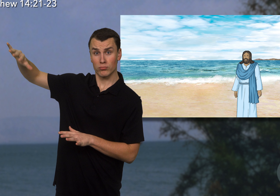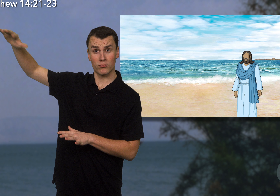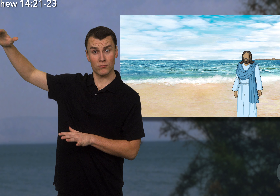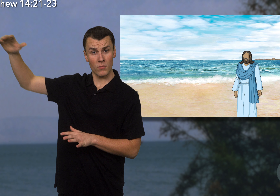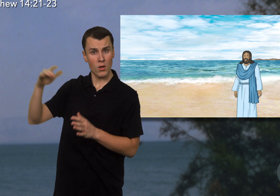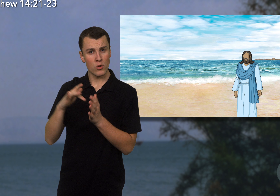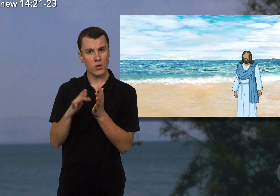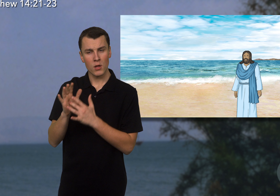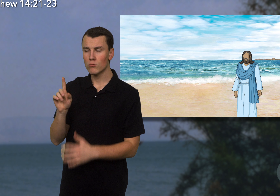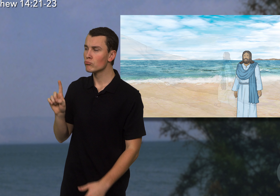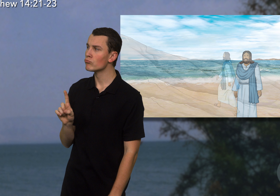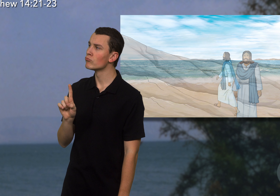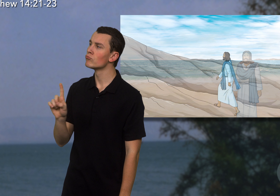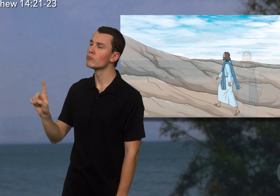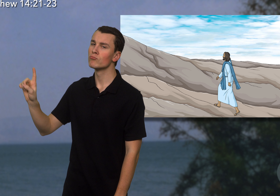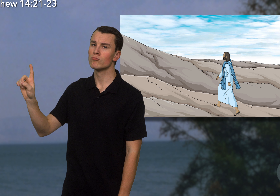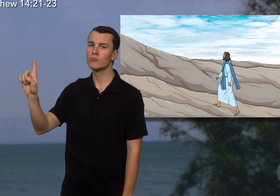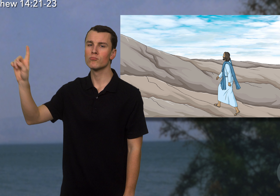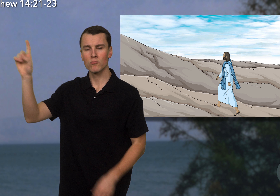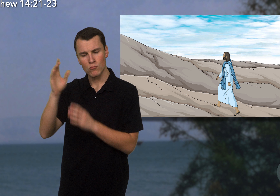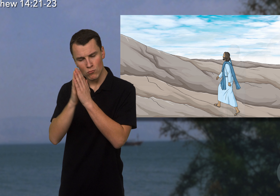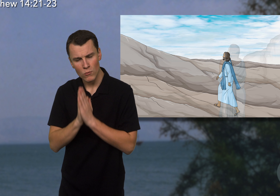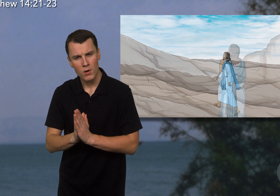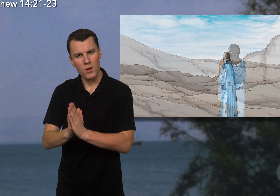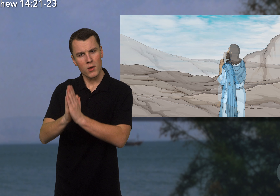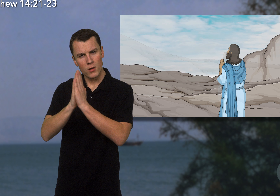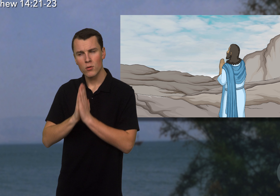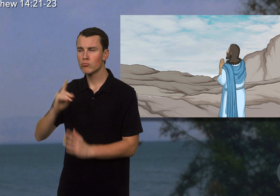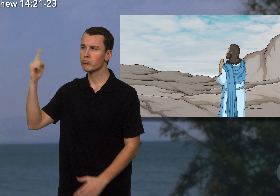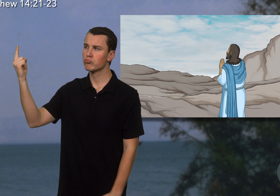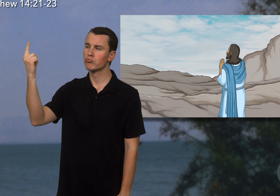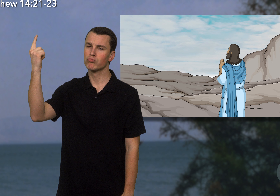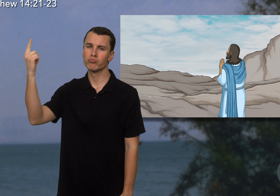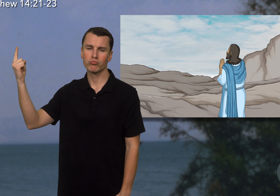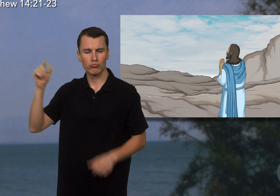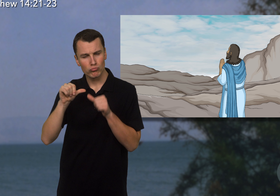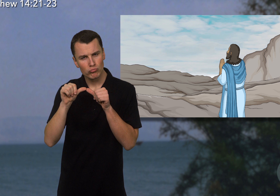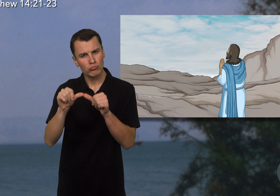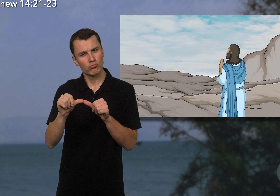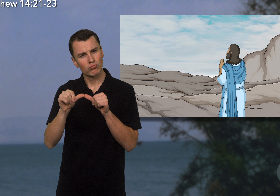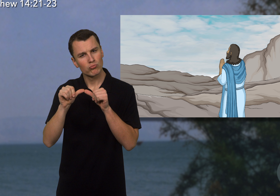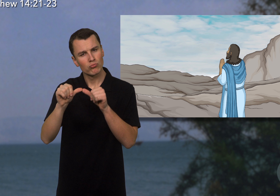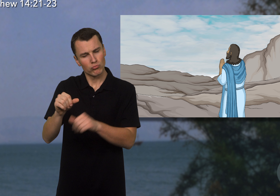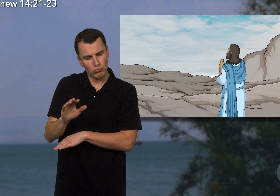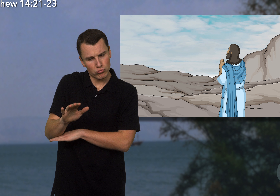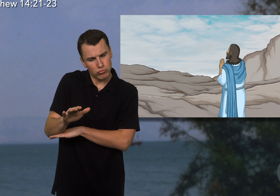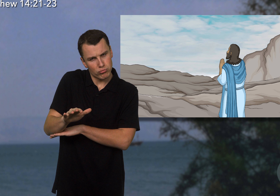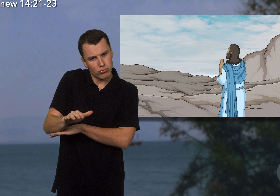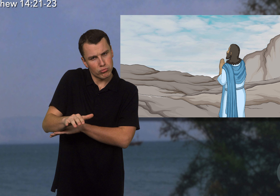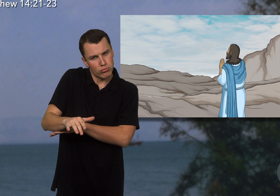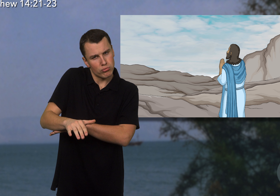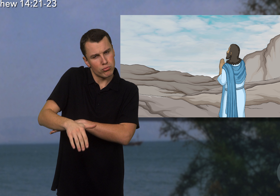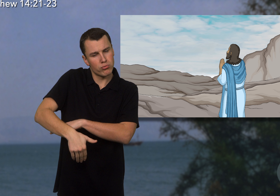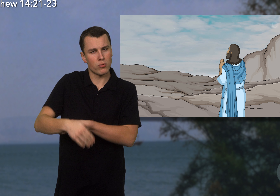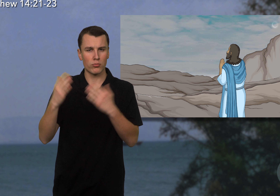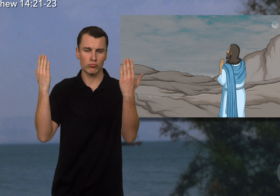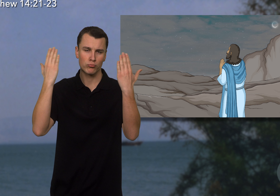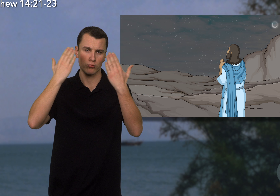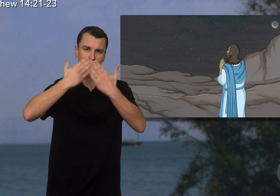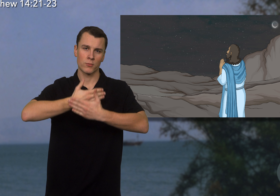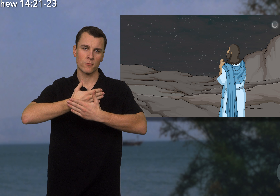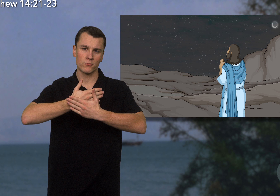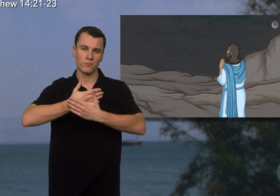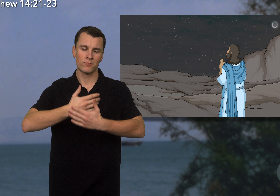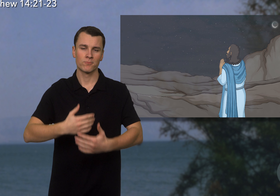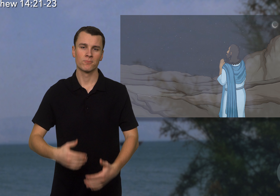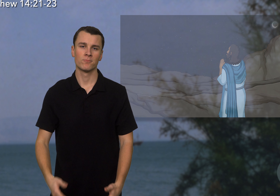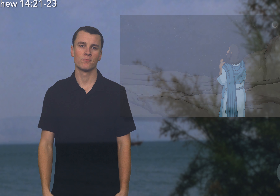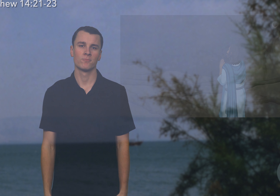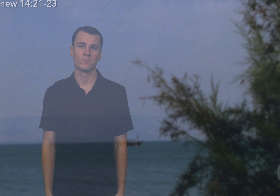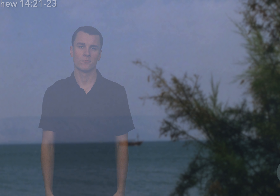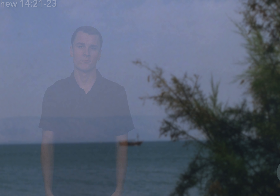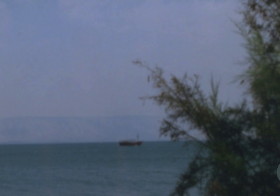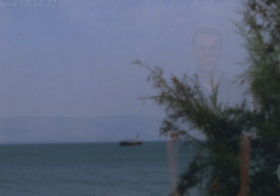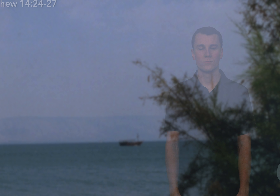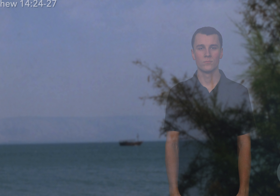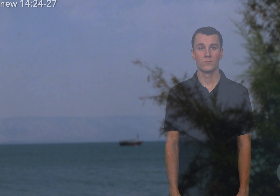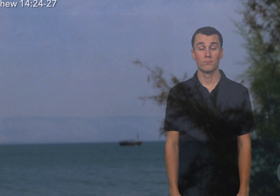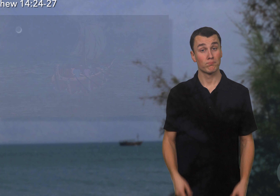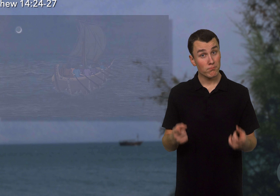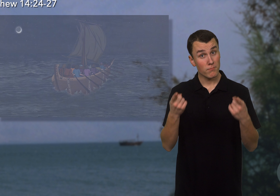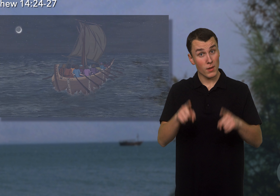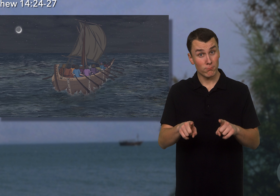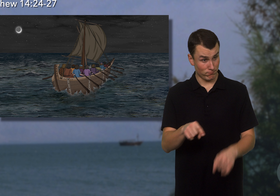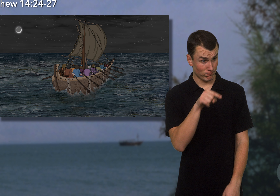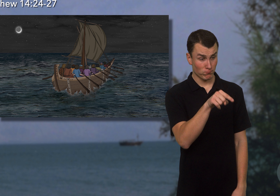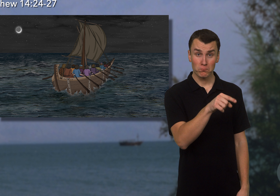After He had sent them away, He went up on the mountain by Himself to pray. When evening came, He was there alone,